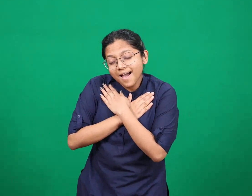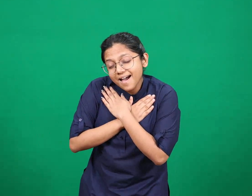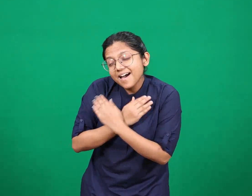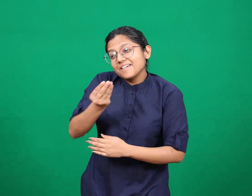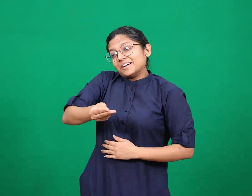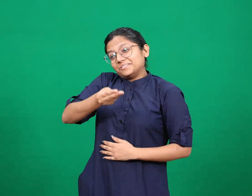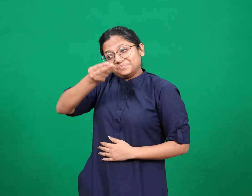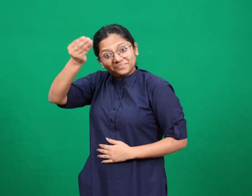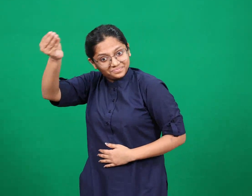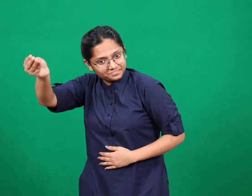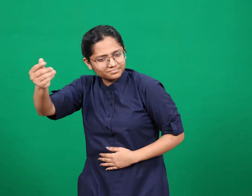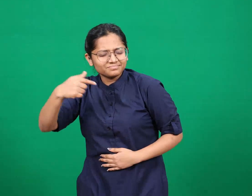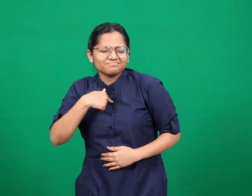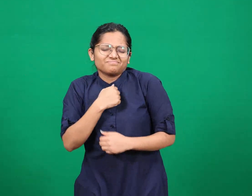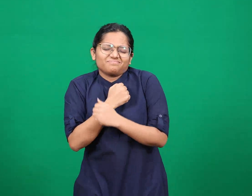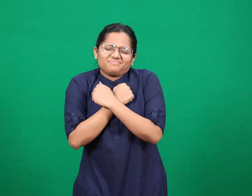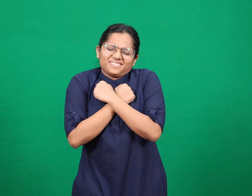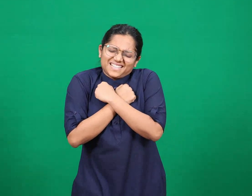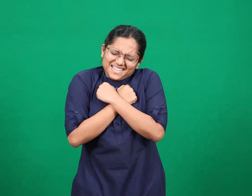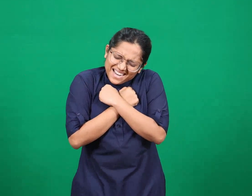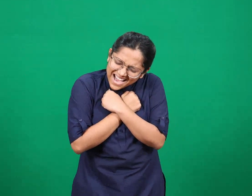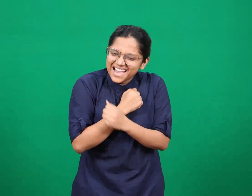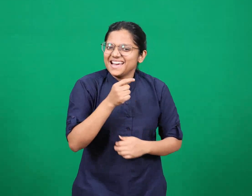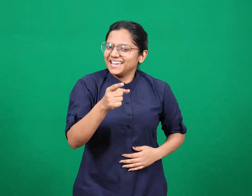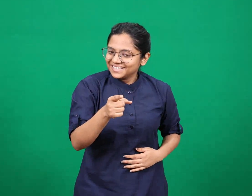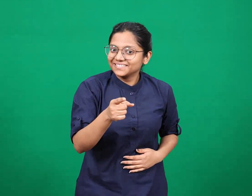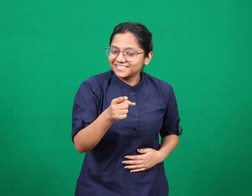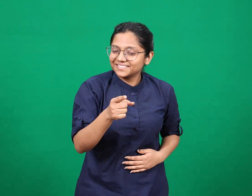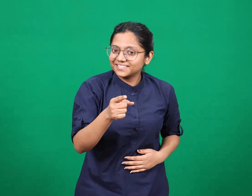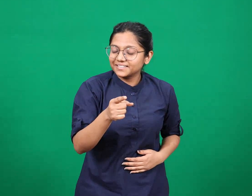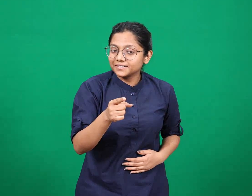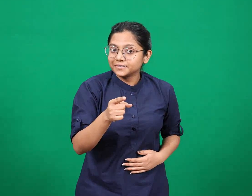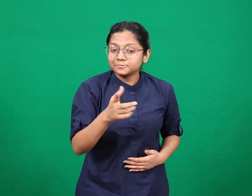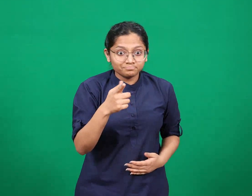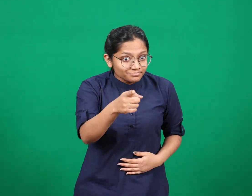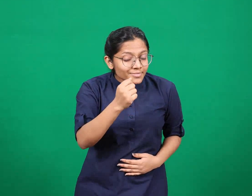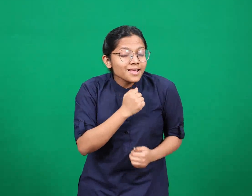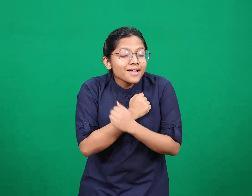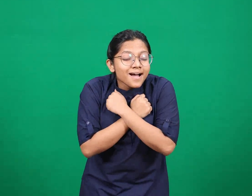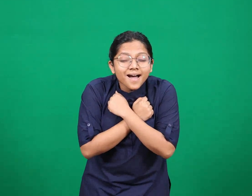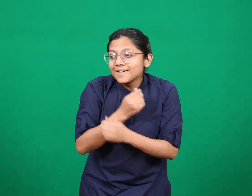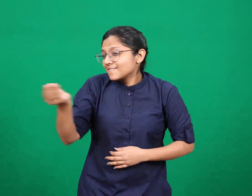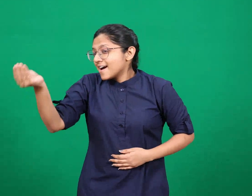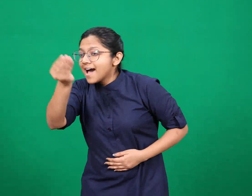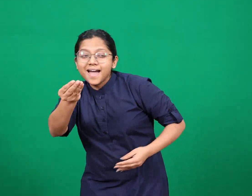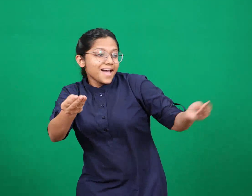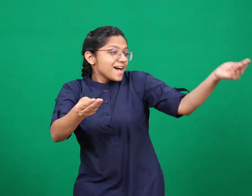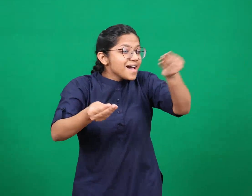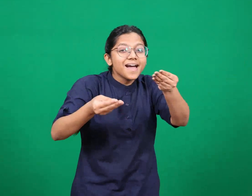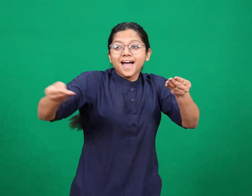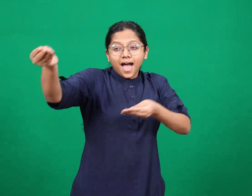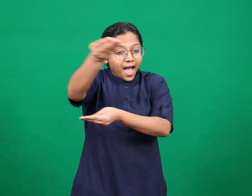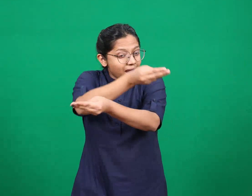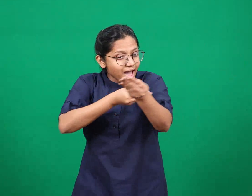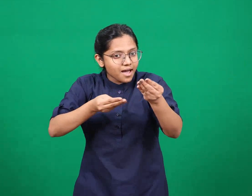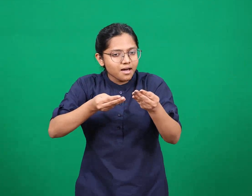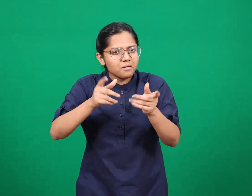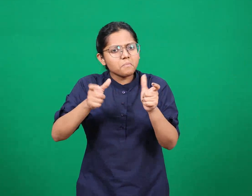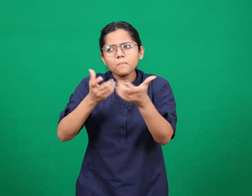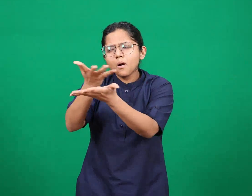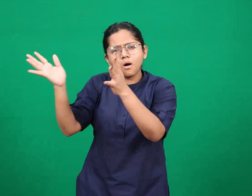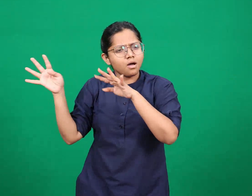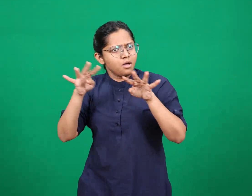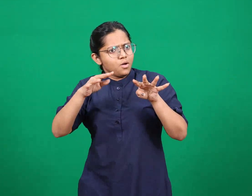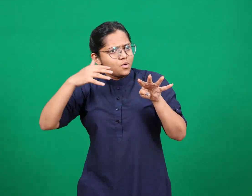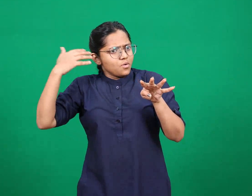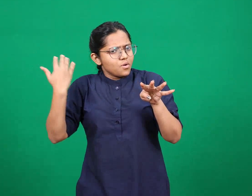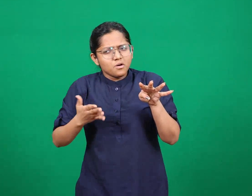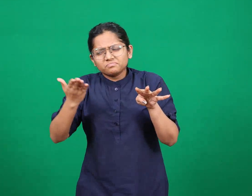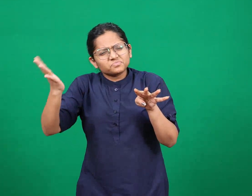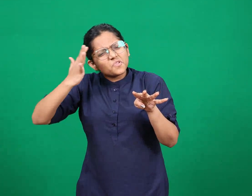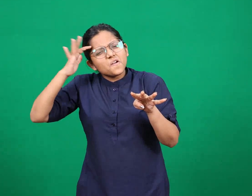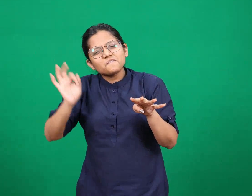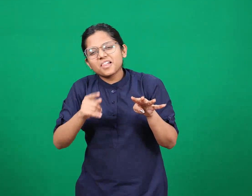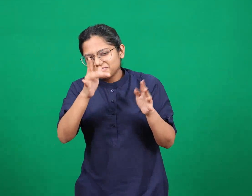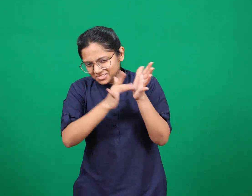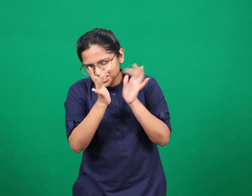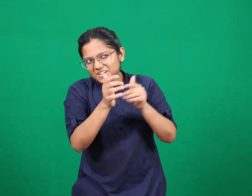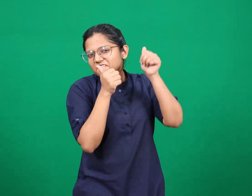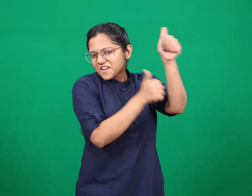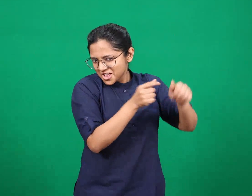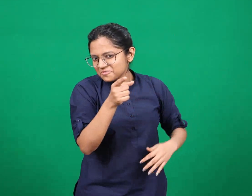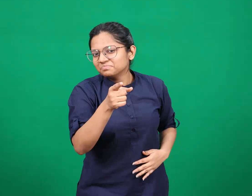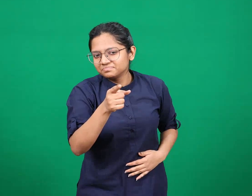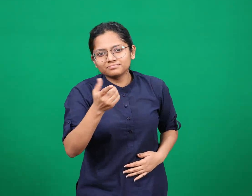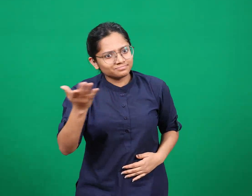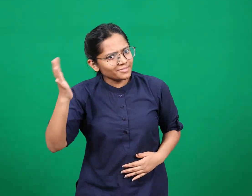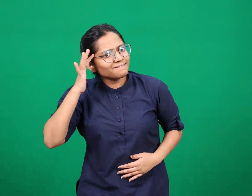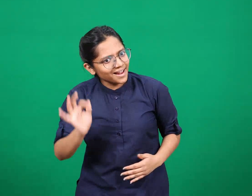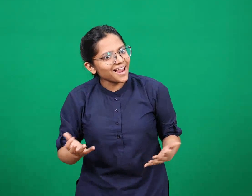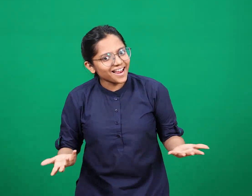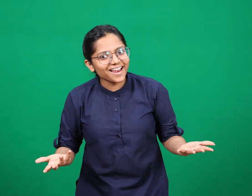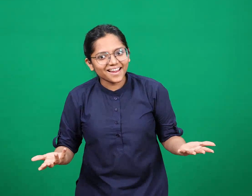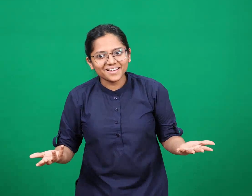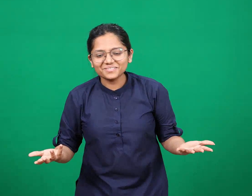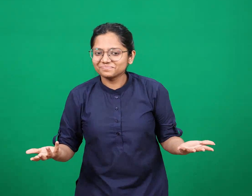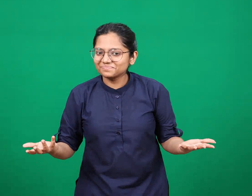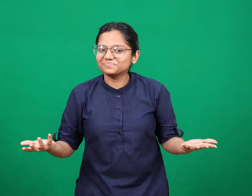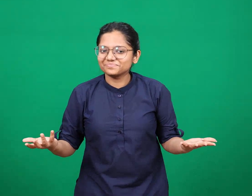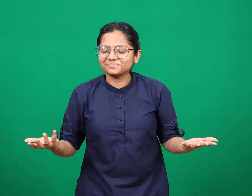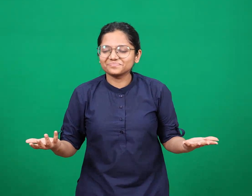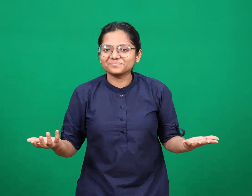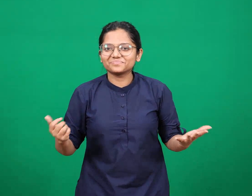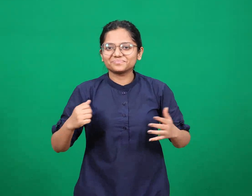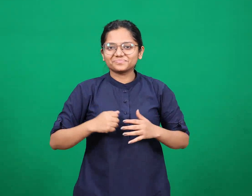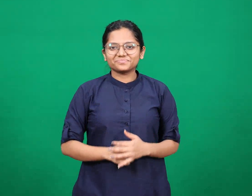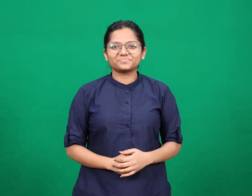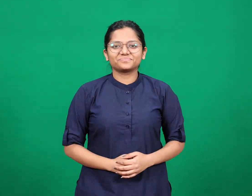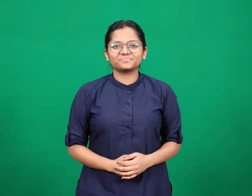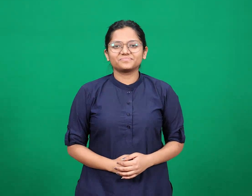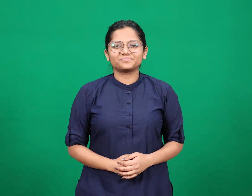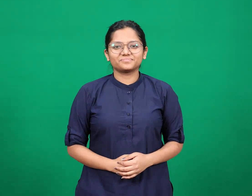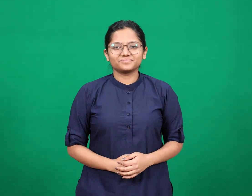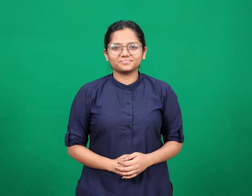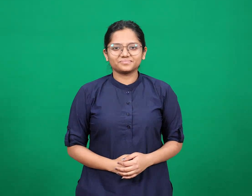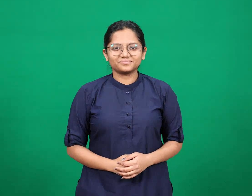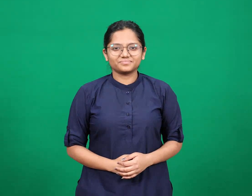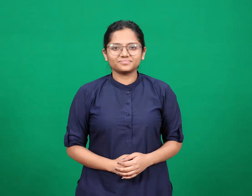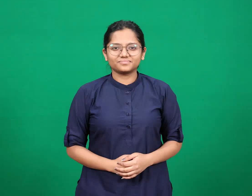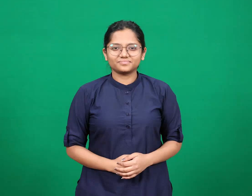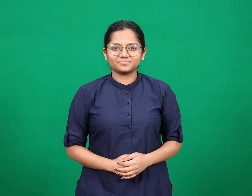By this everyone will know that you are My disciples, if you love one another."